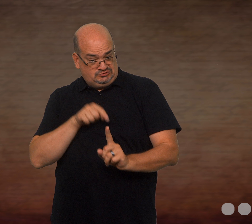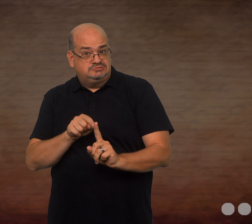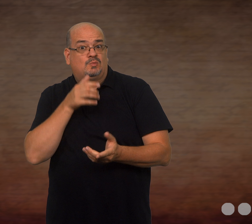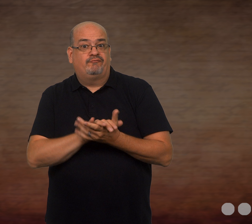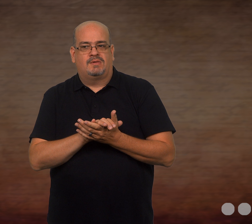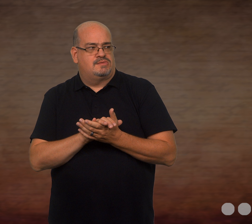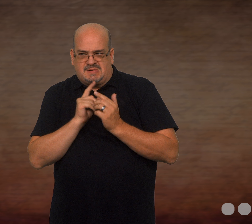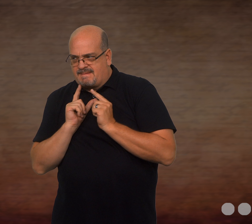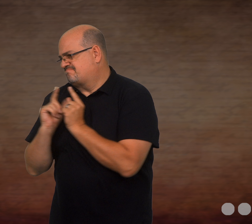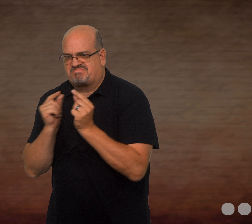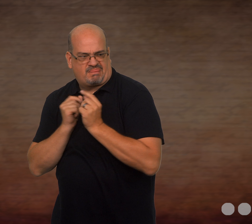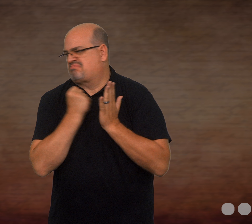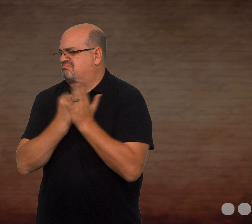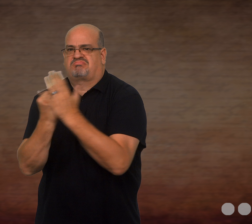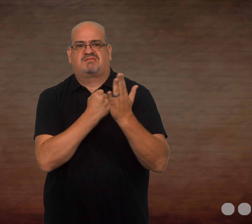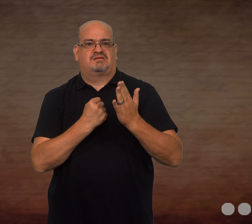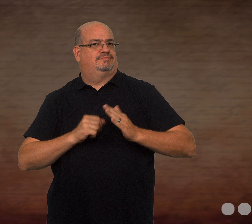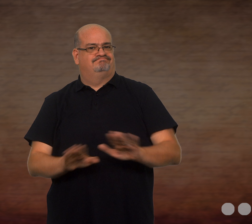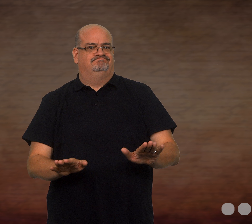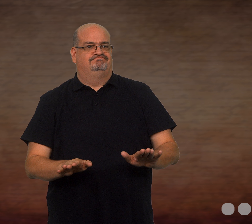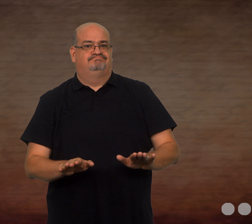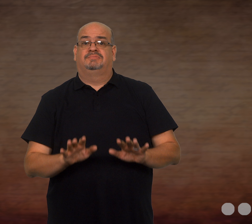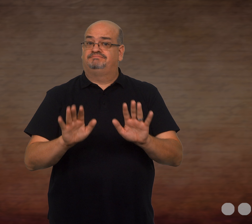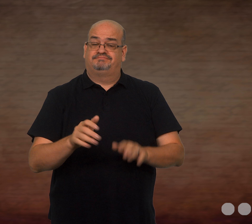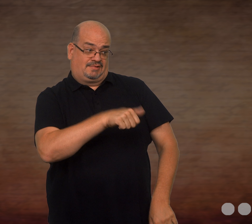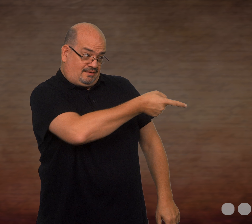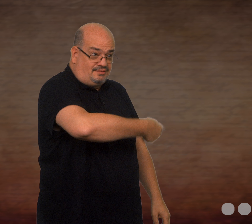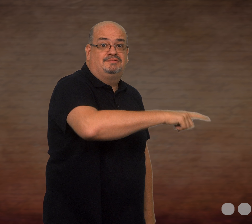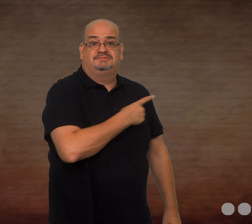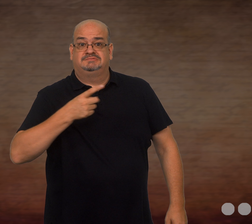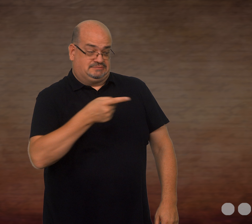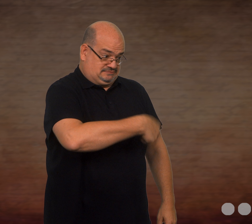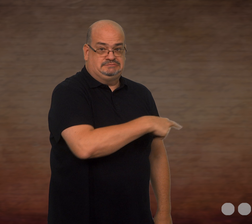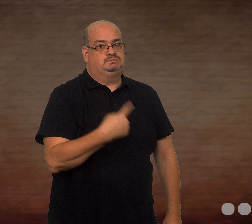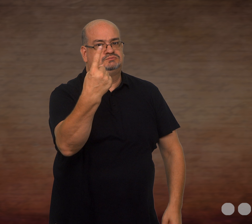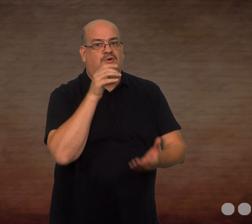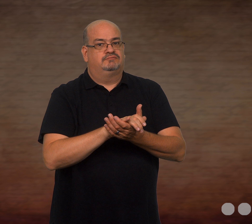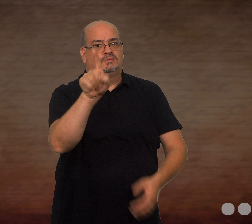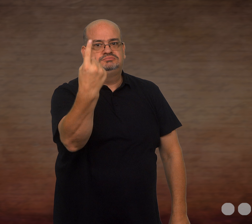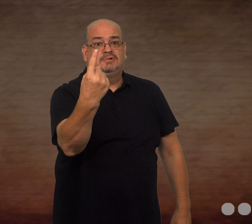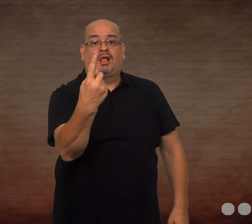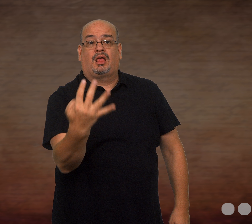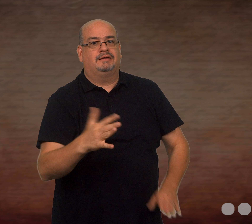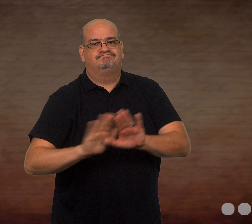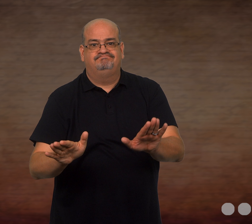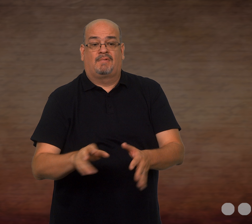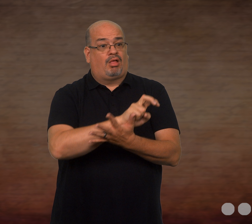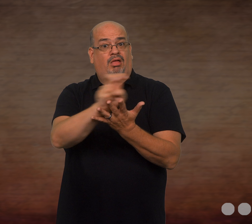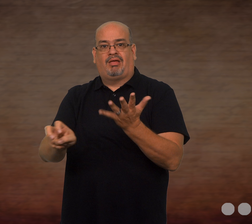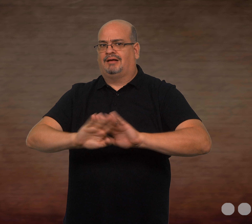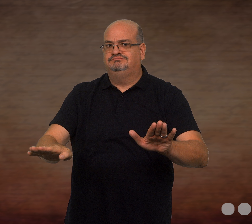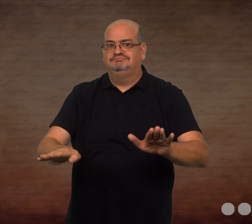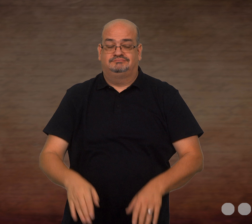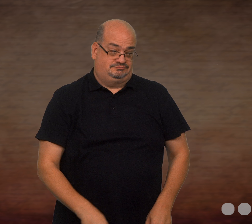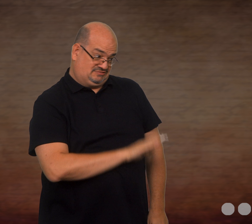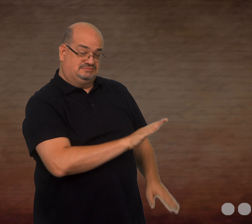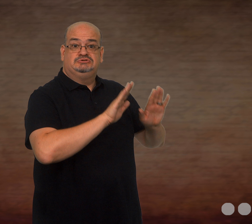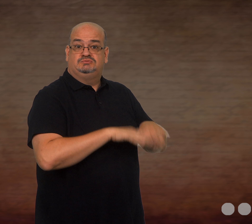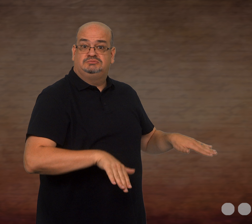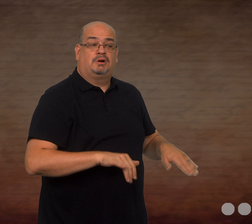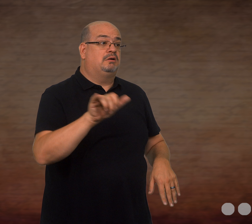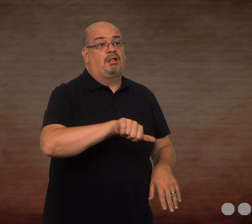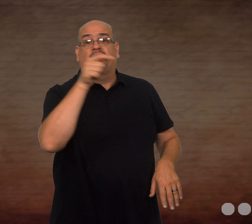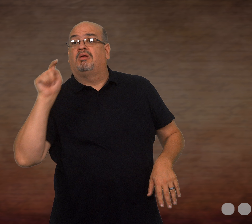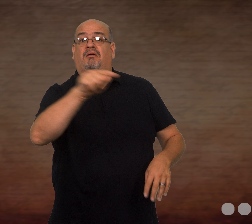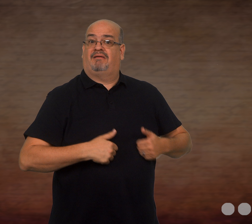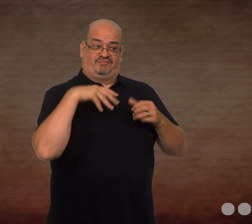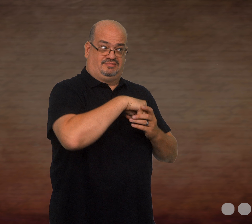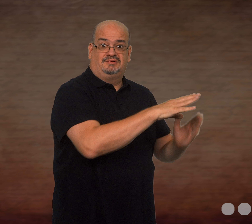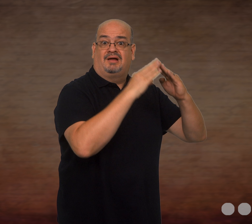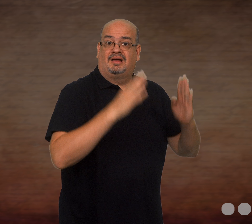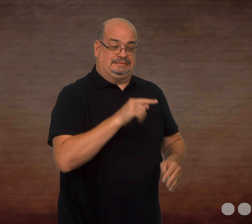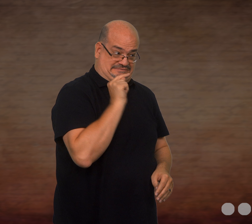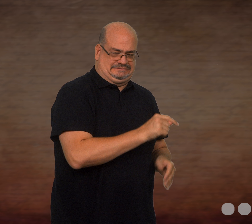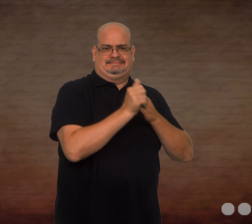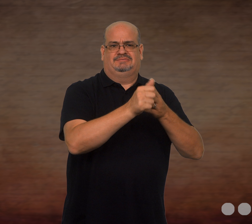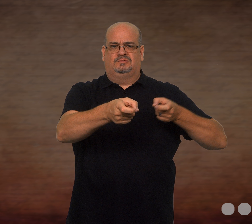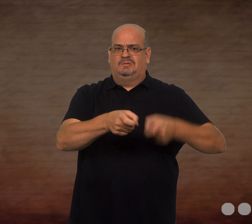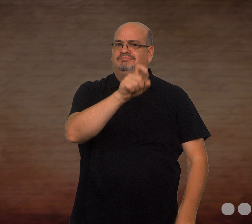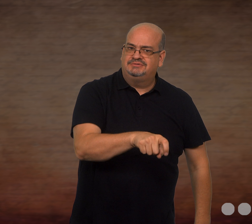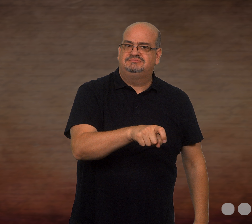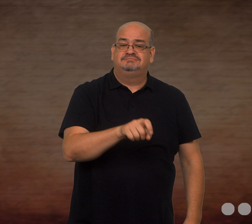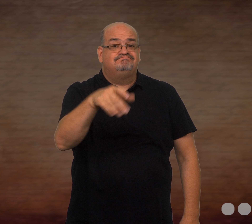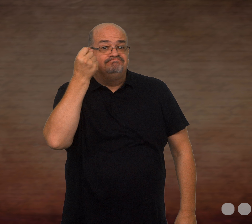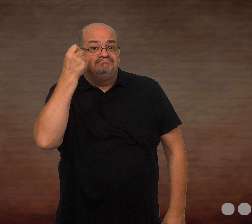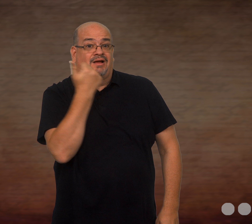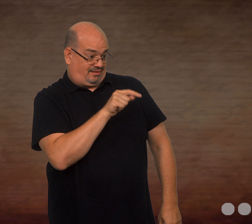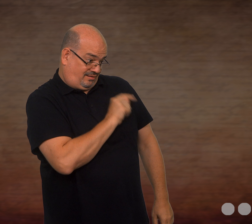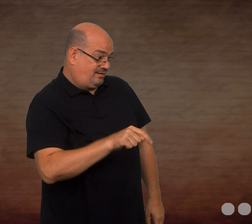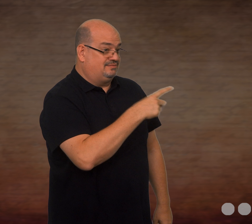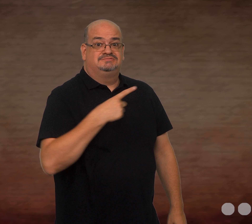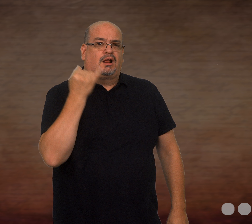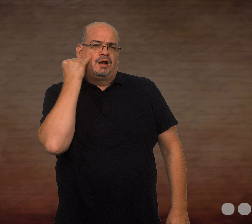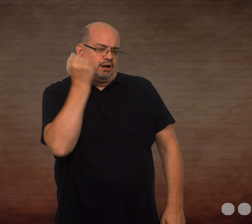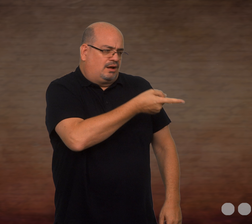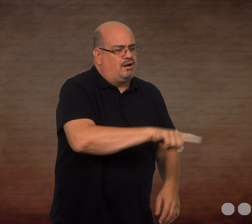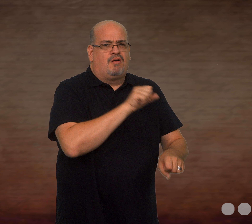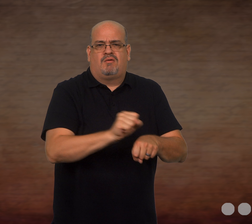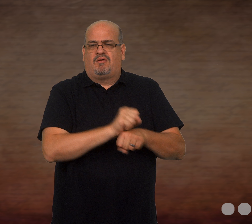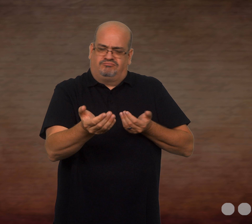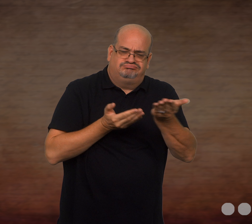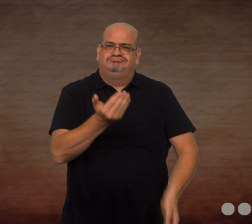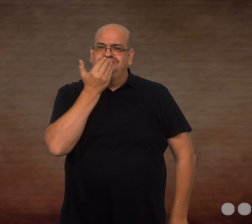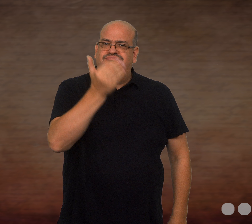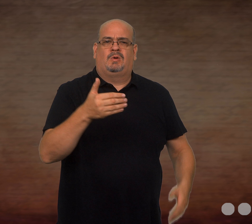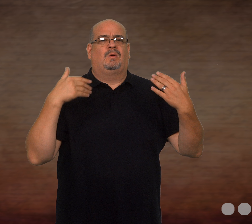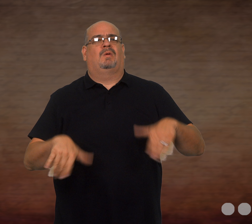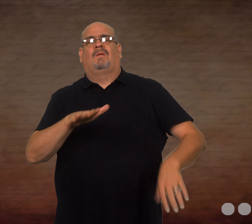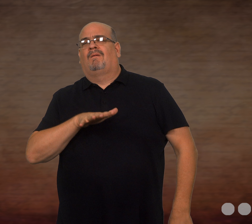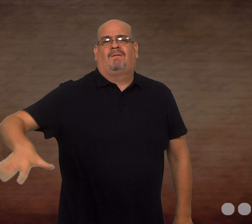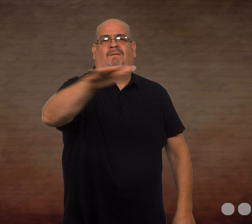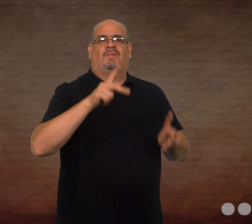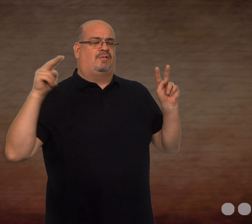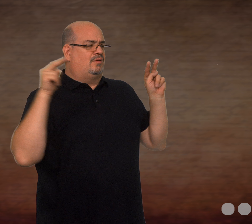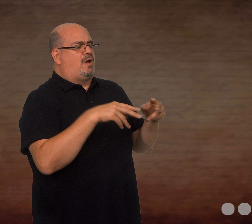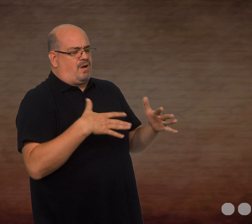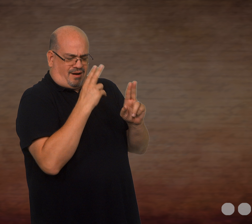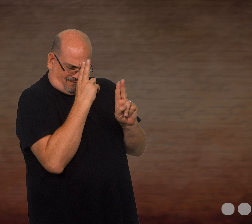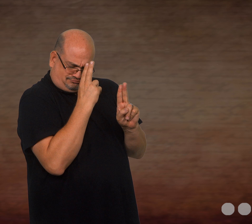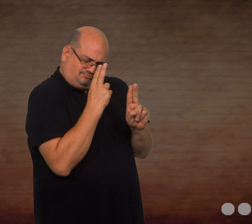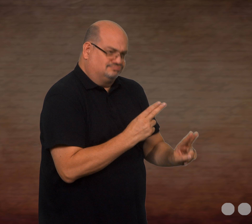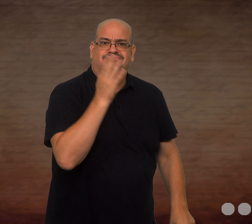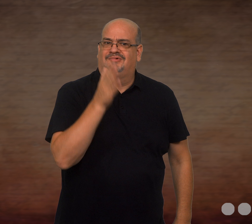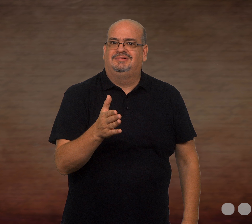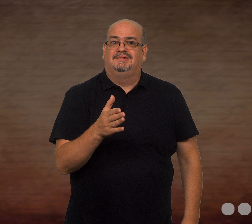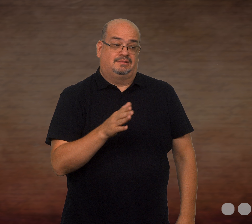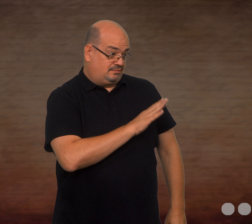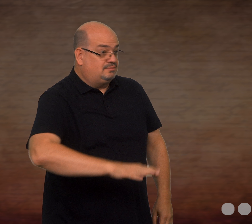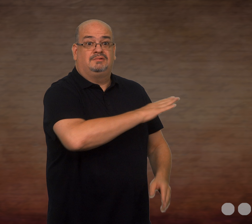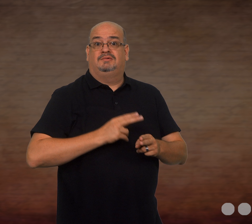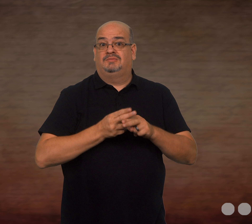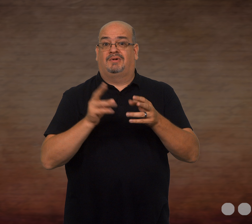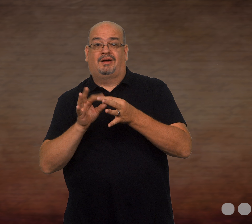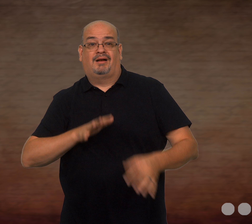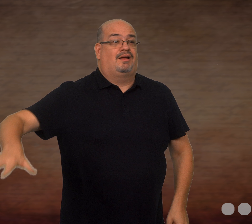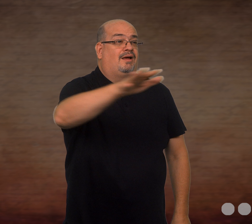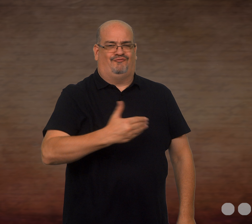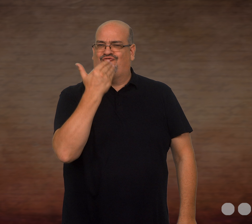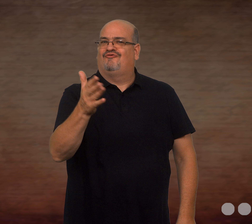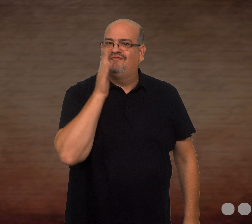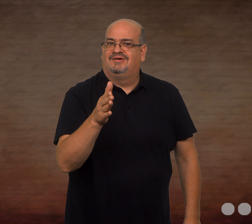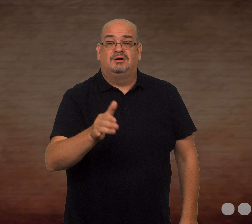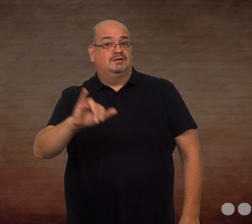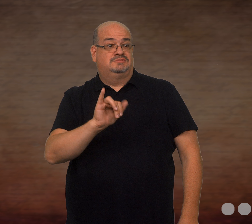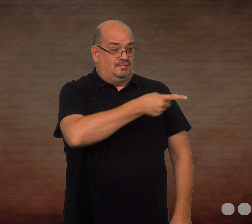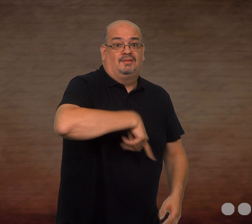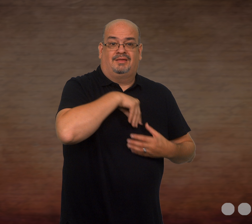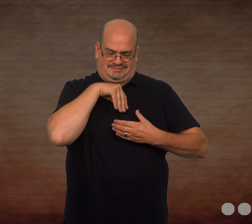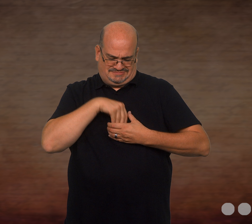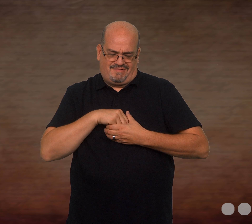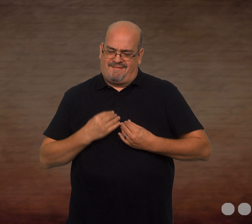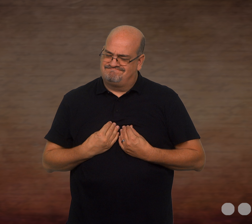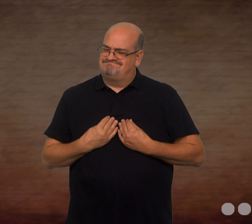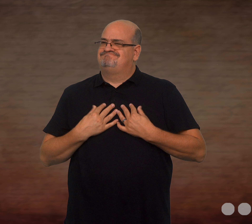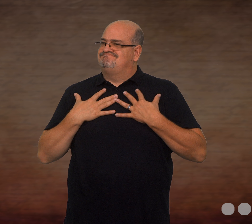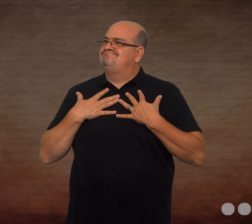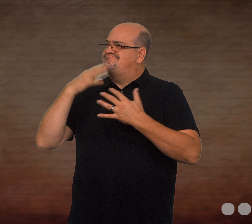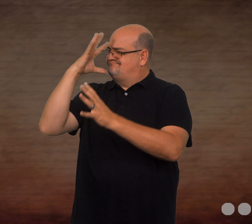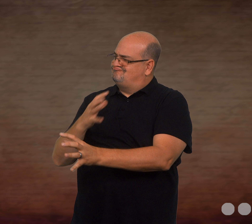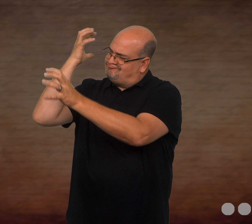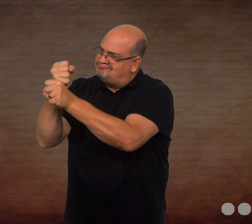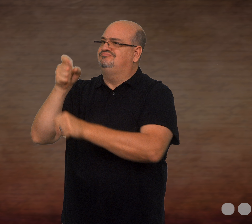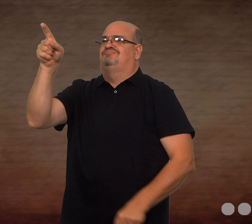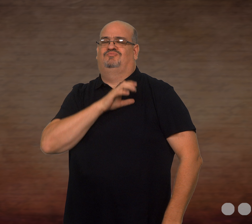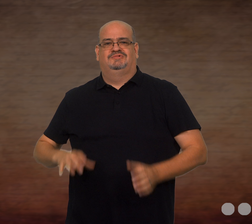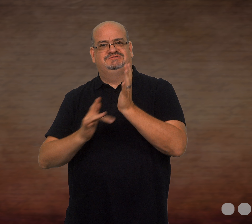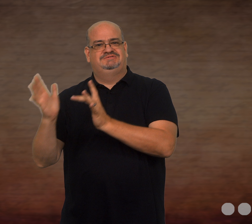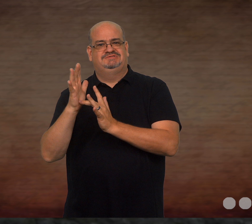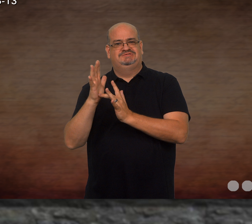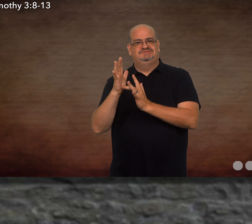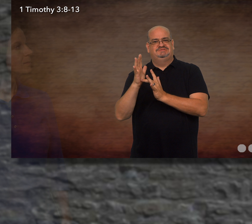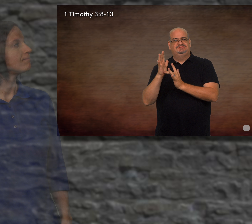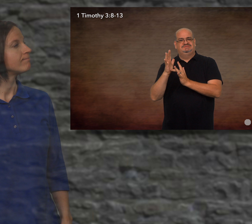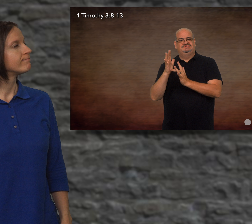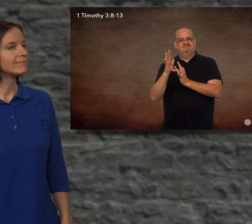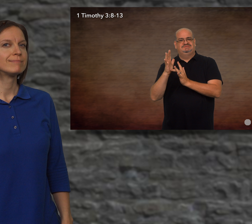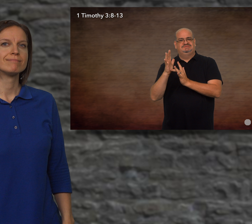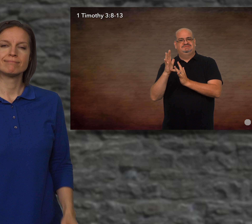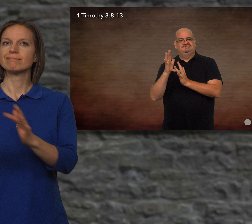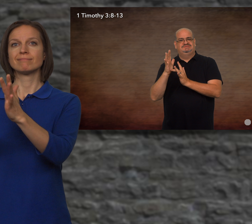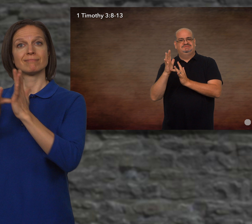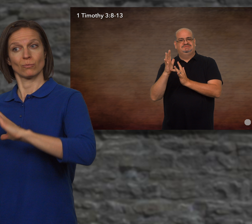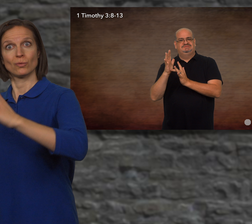For those who have served well as deacons acquire for themselves a high standing and great confidence in the faith that is in Christ Jesus.